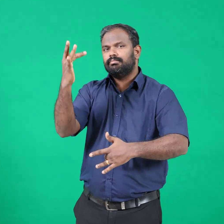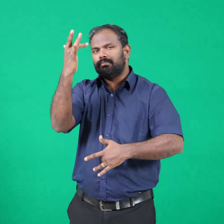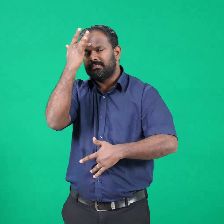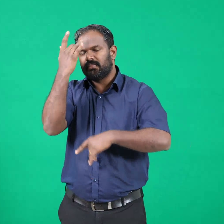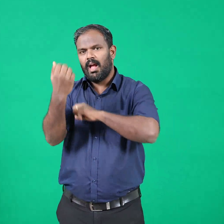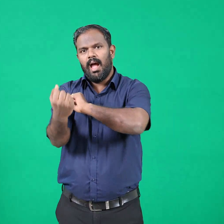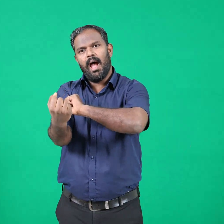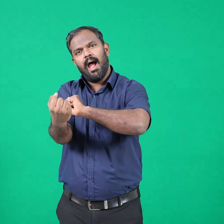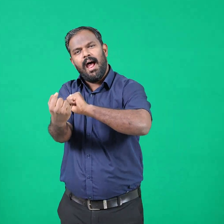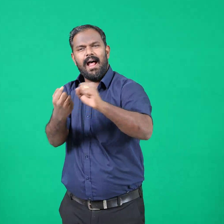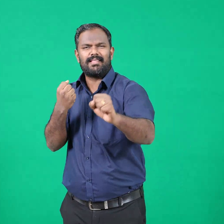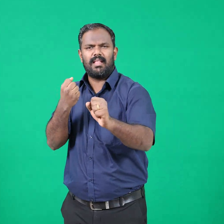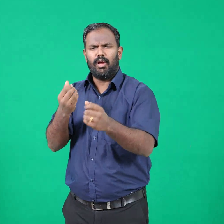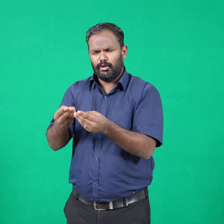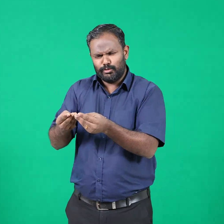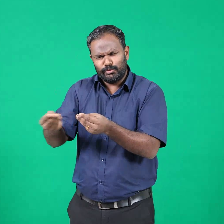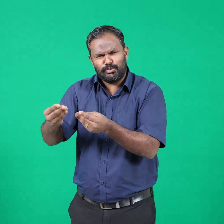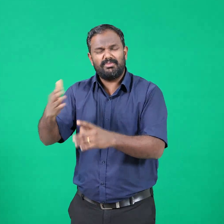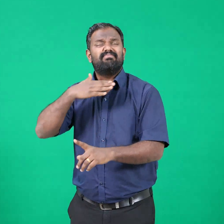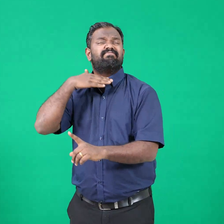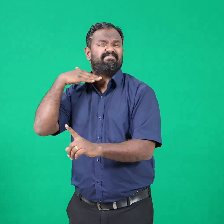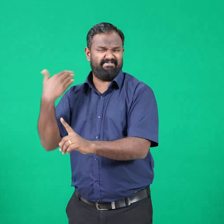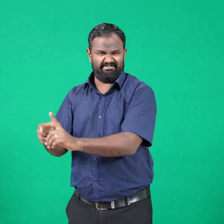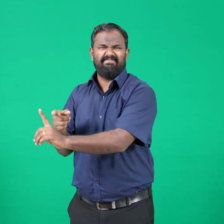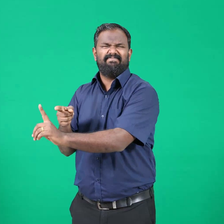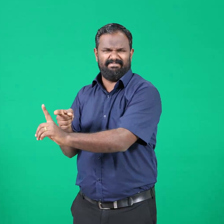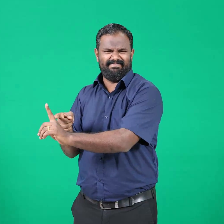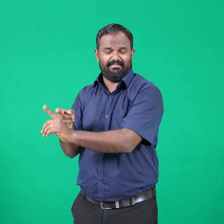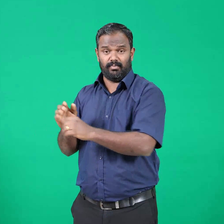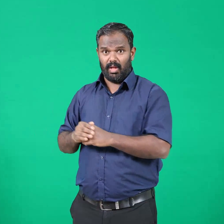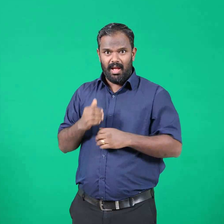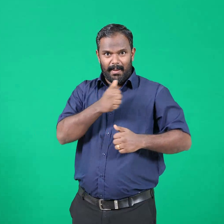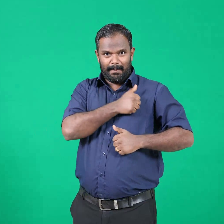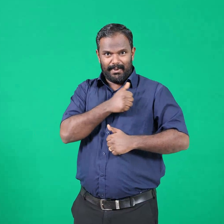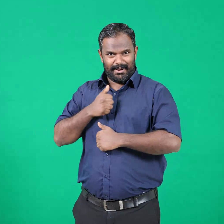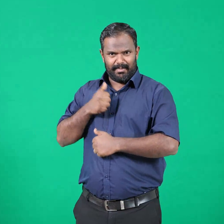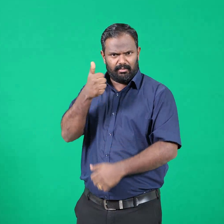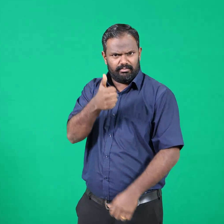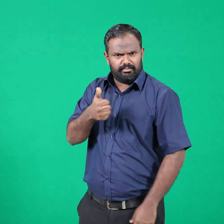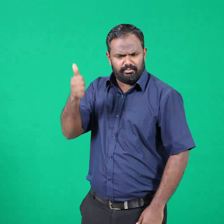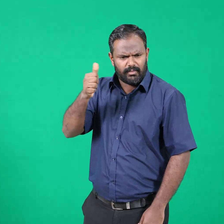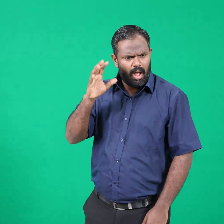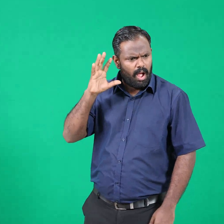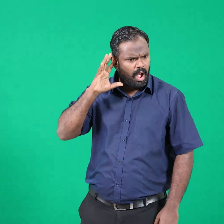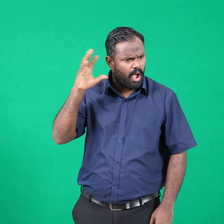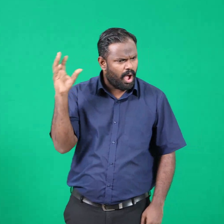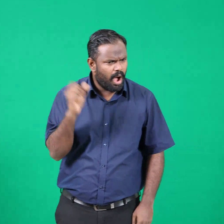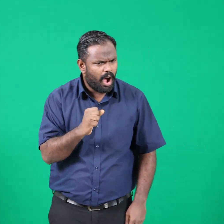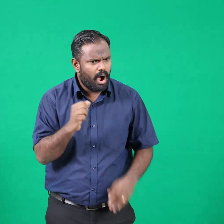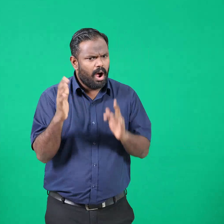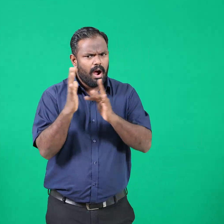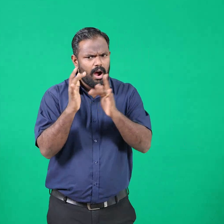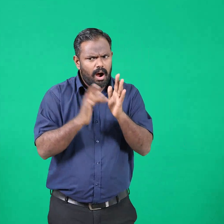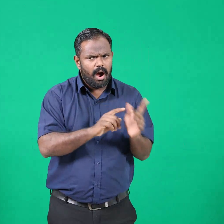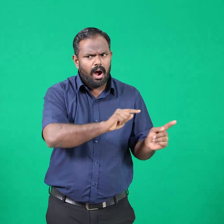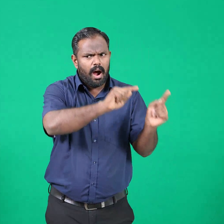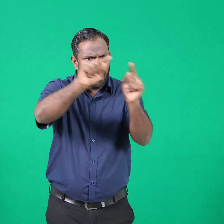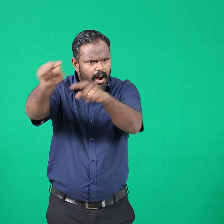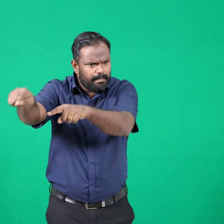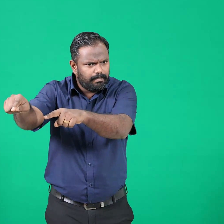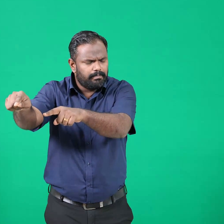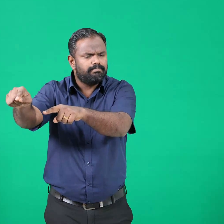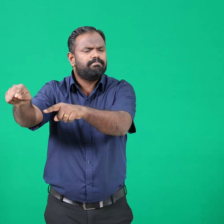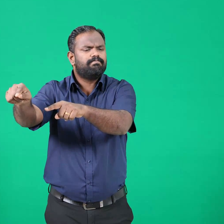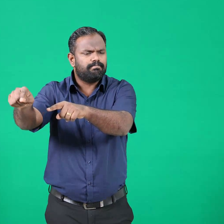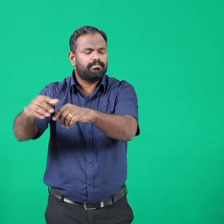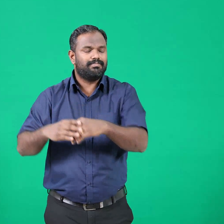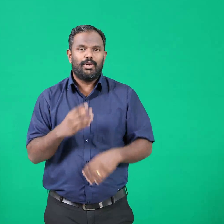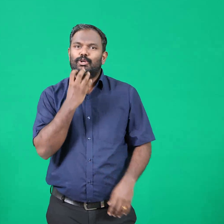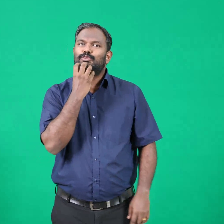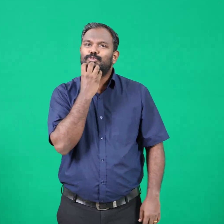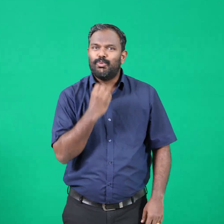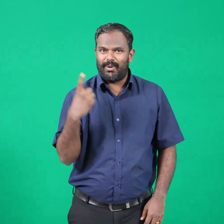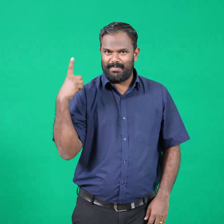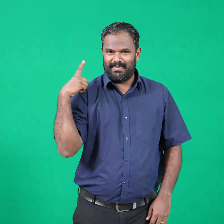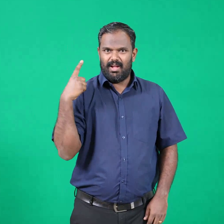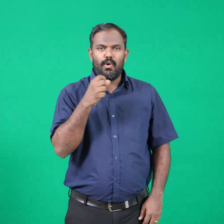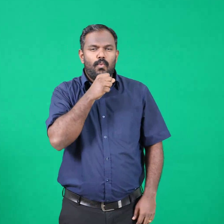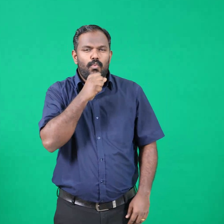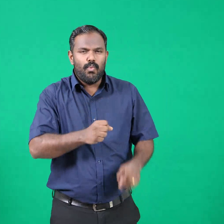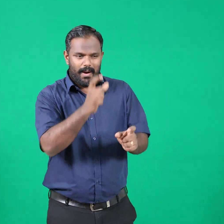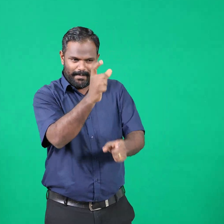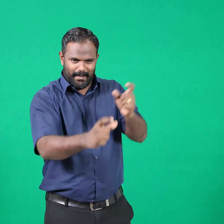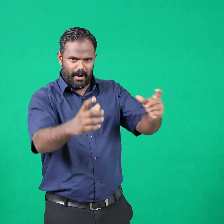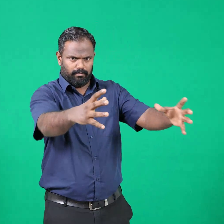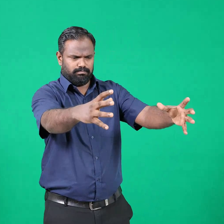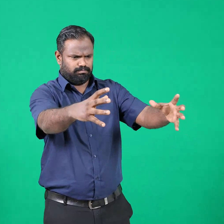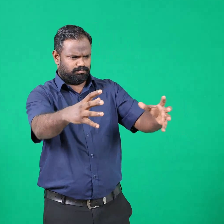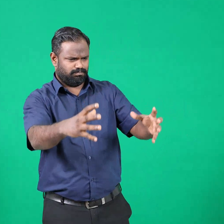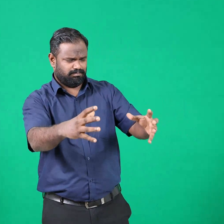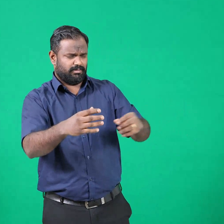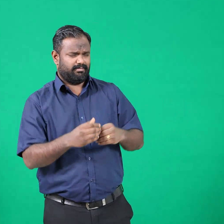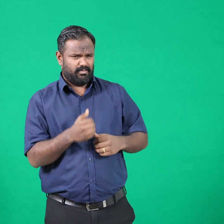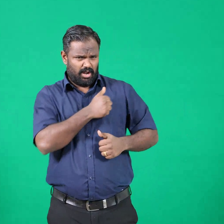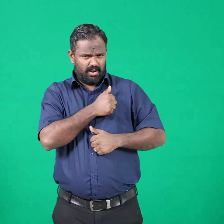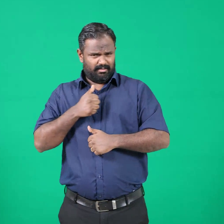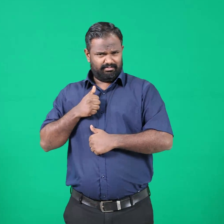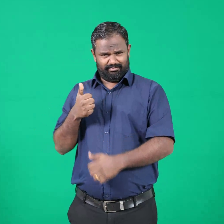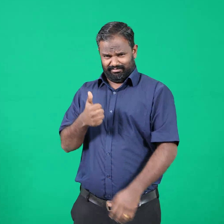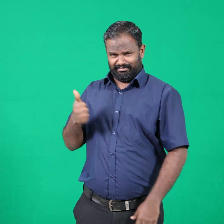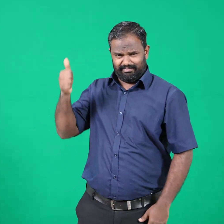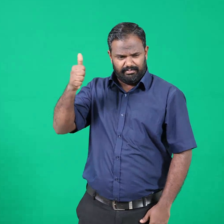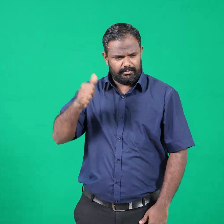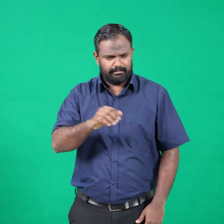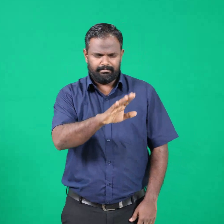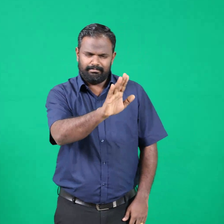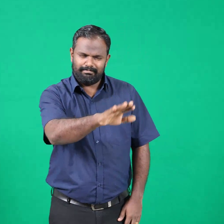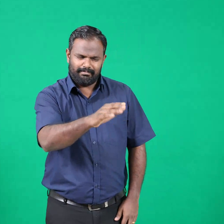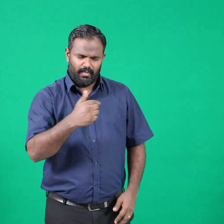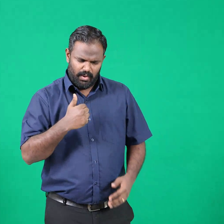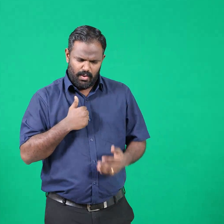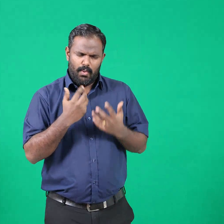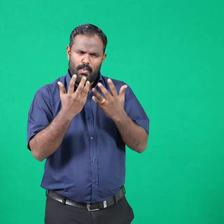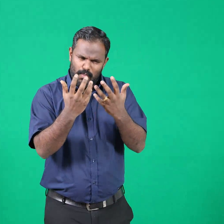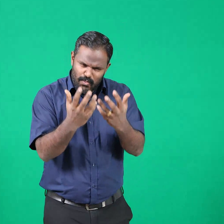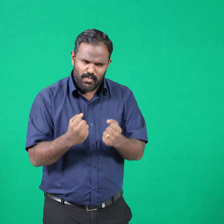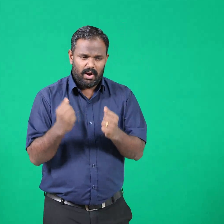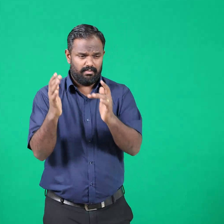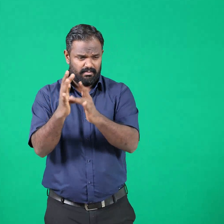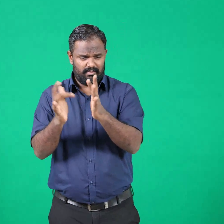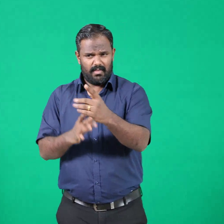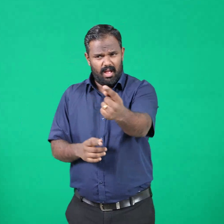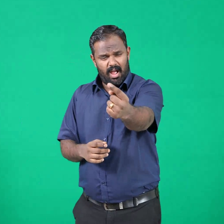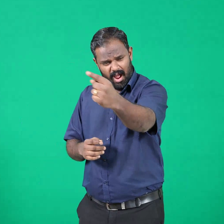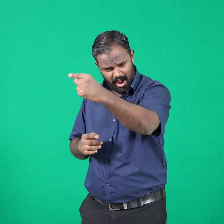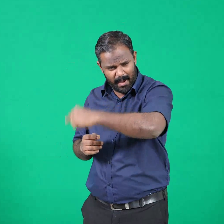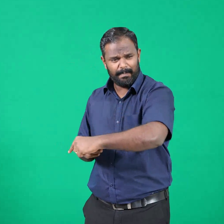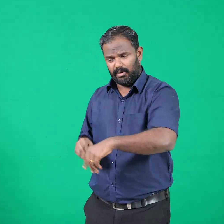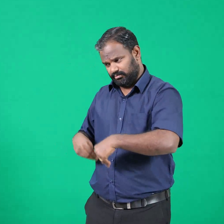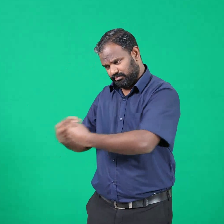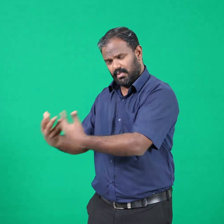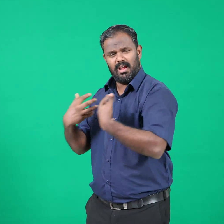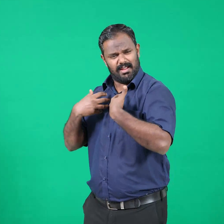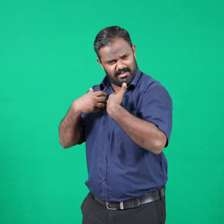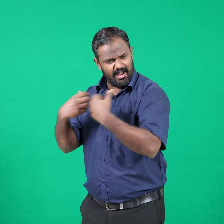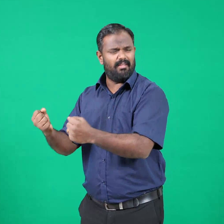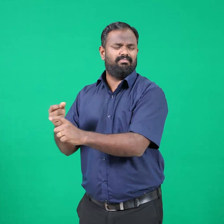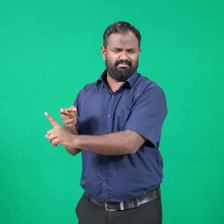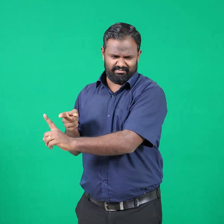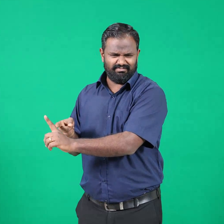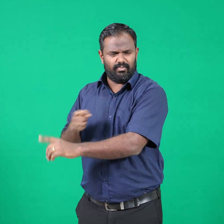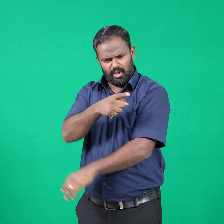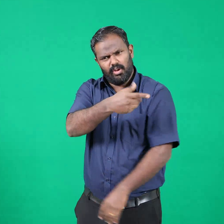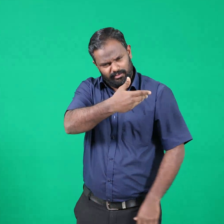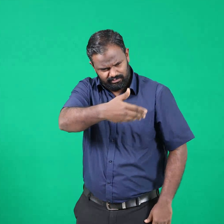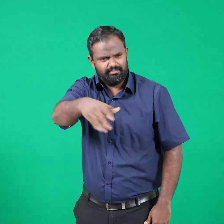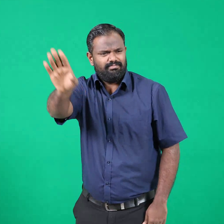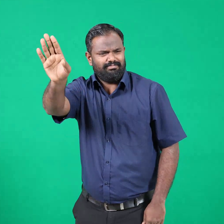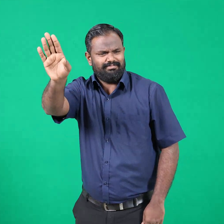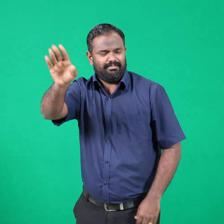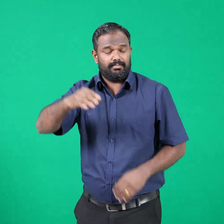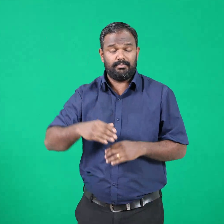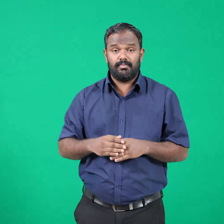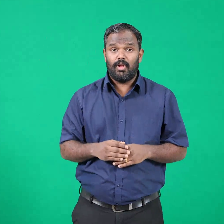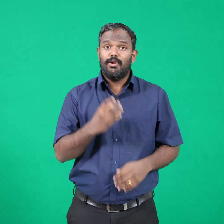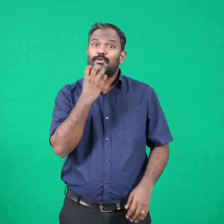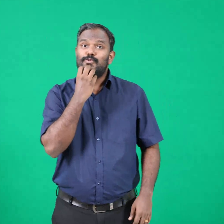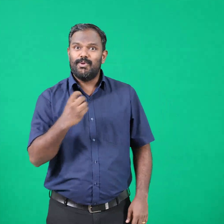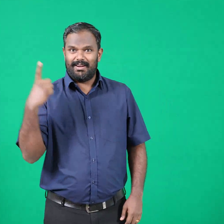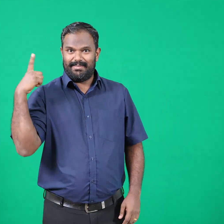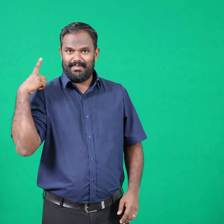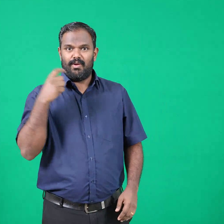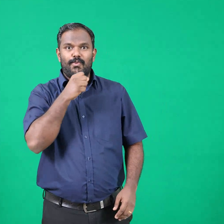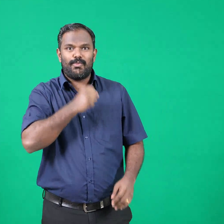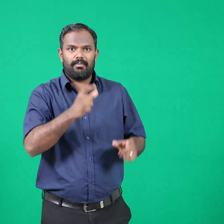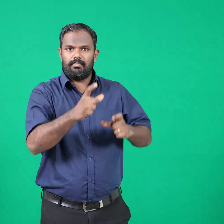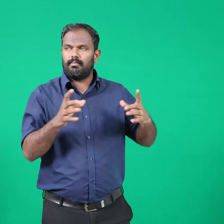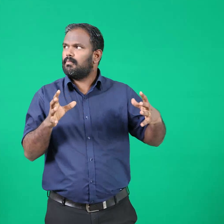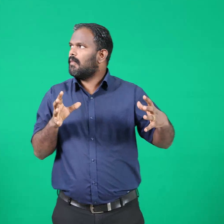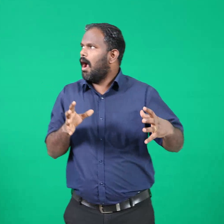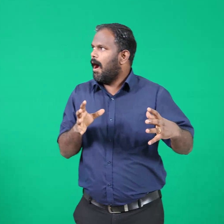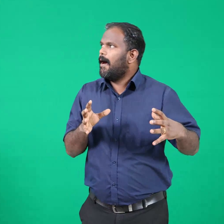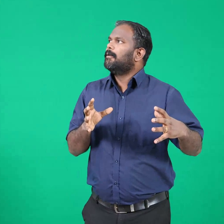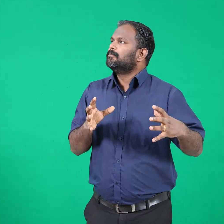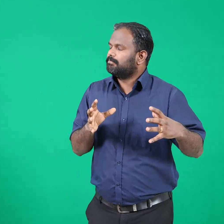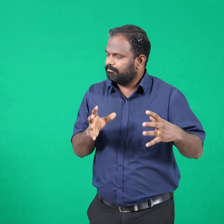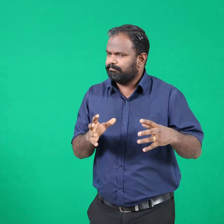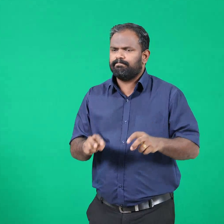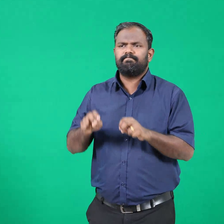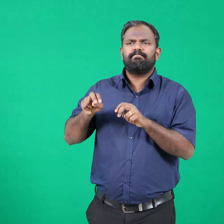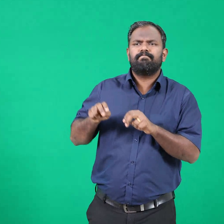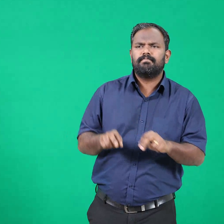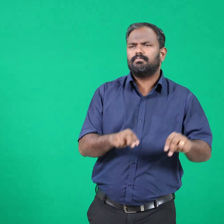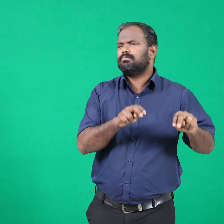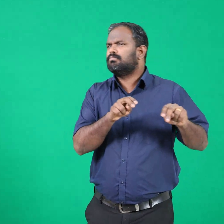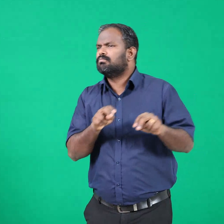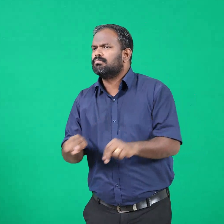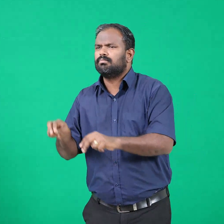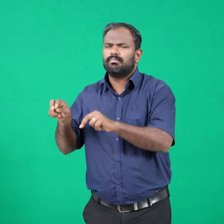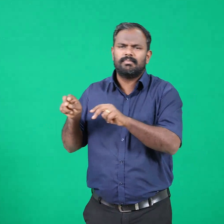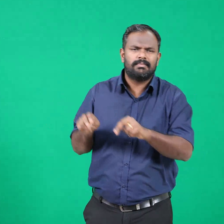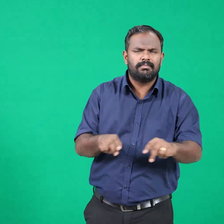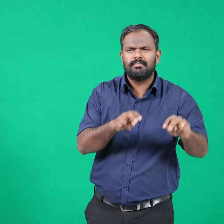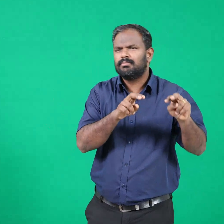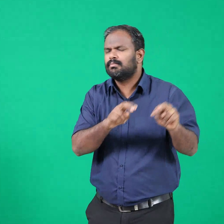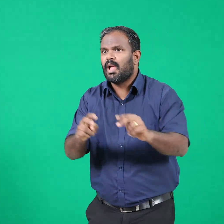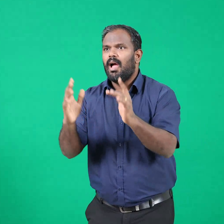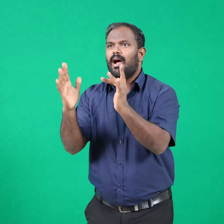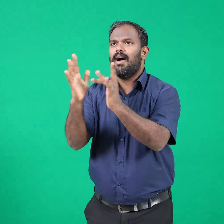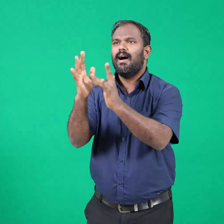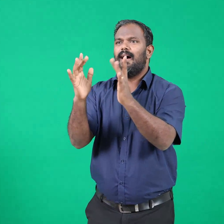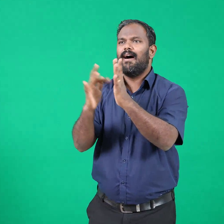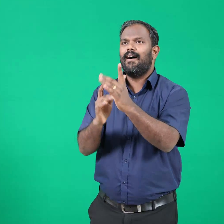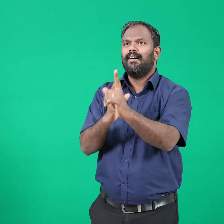When the centurion heard about Jesus, he sent some Jewish elders to ask Him to come and heal his servant.